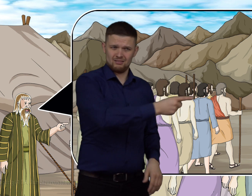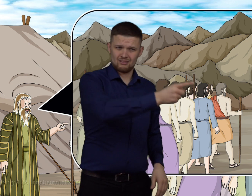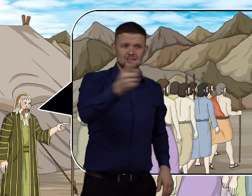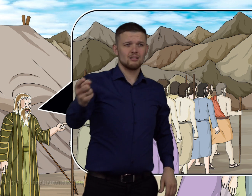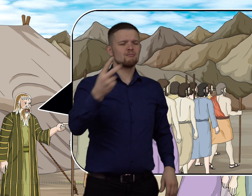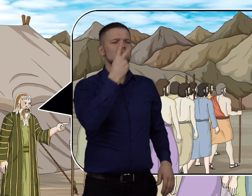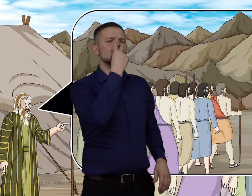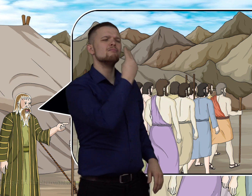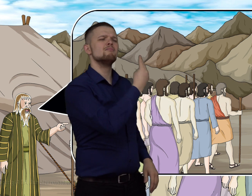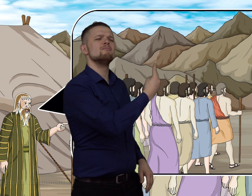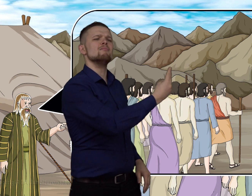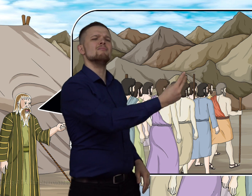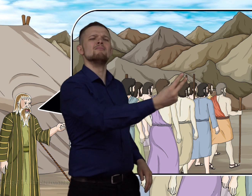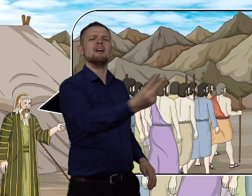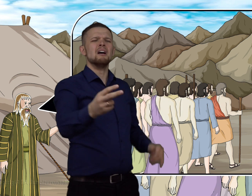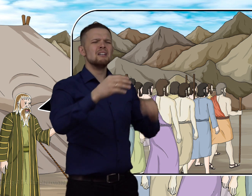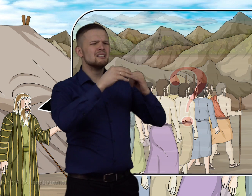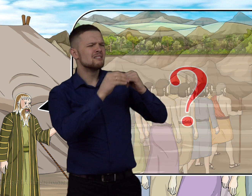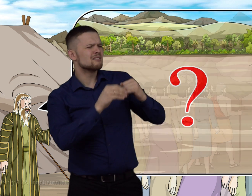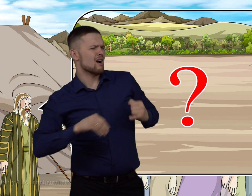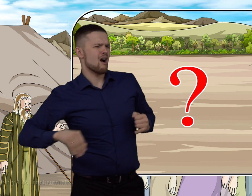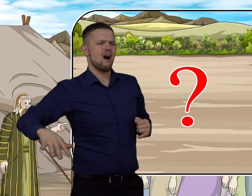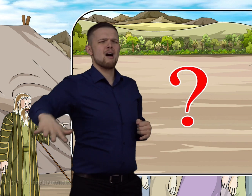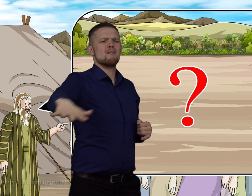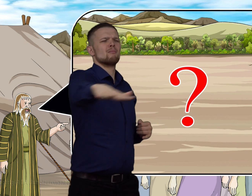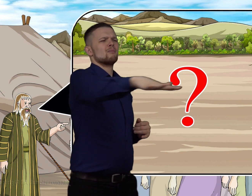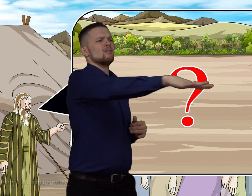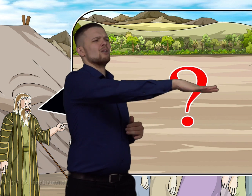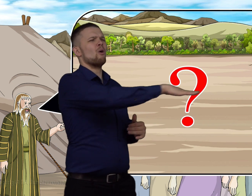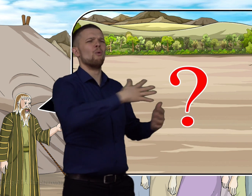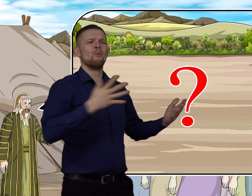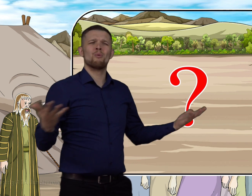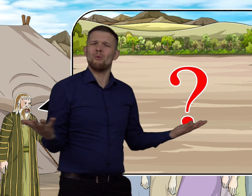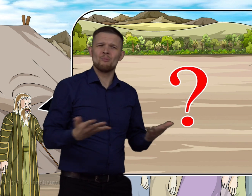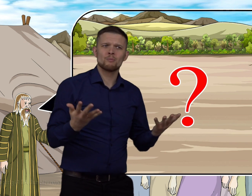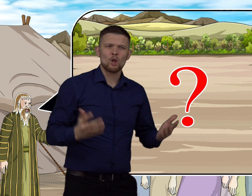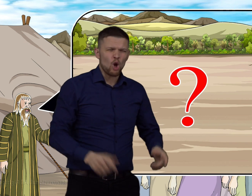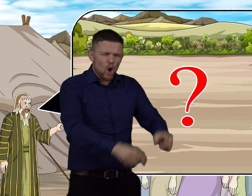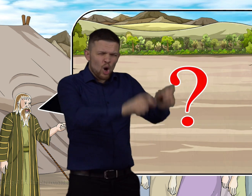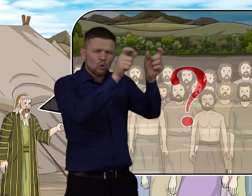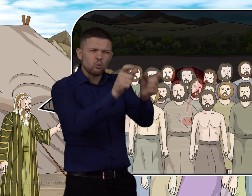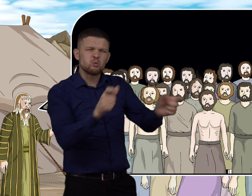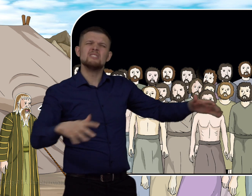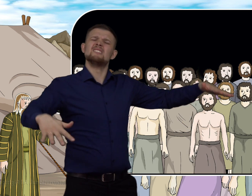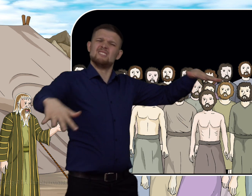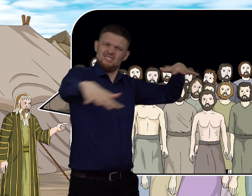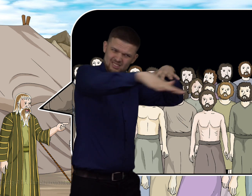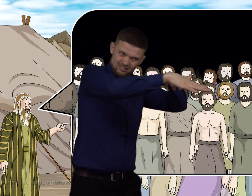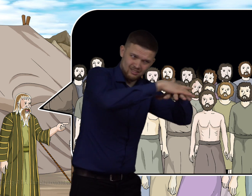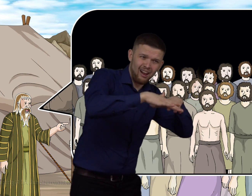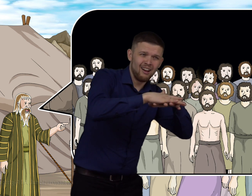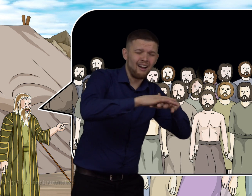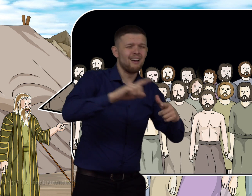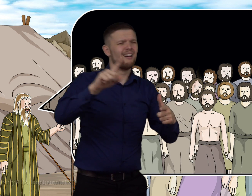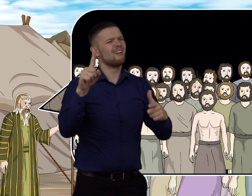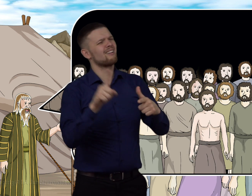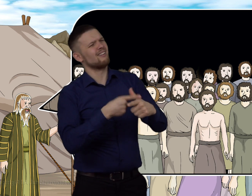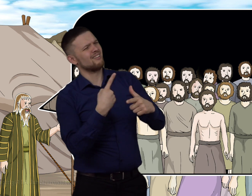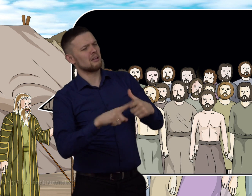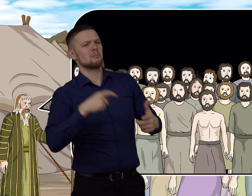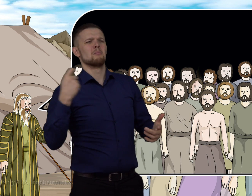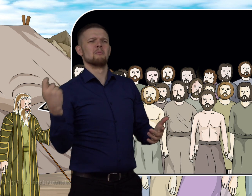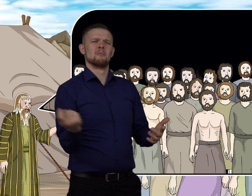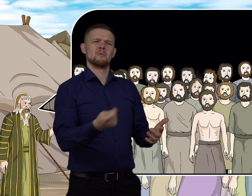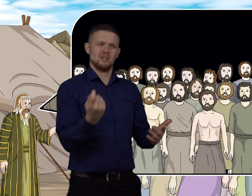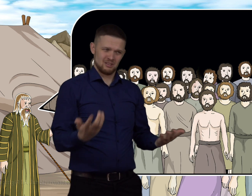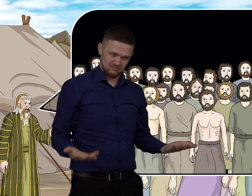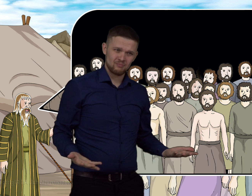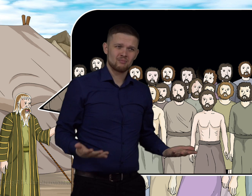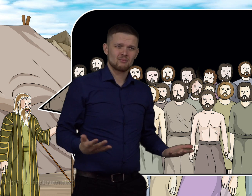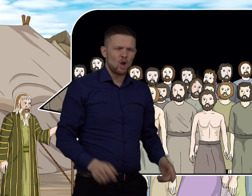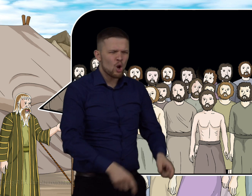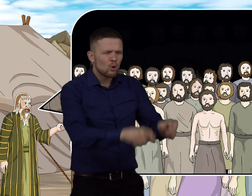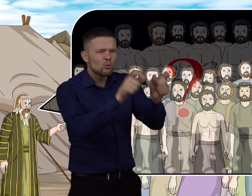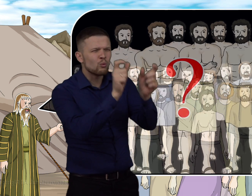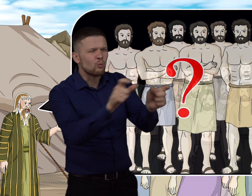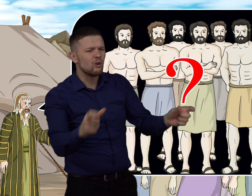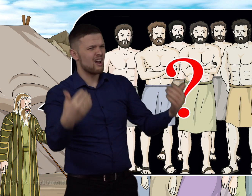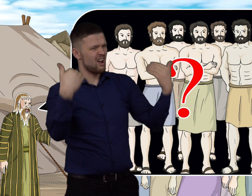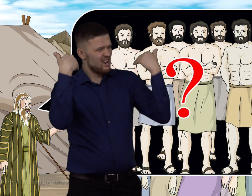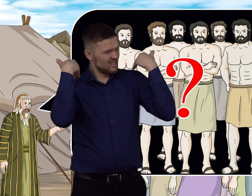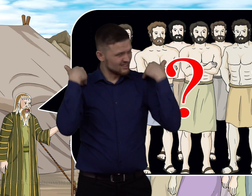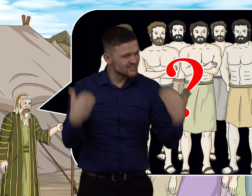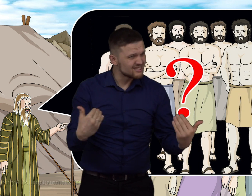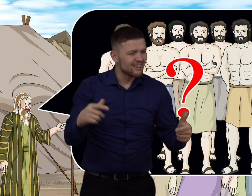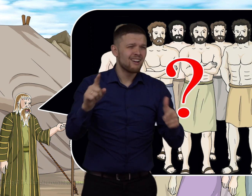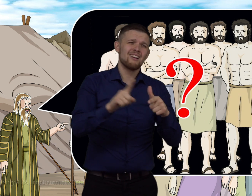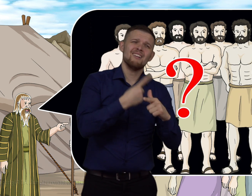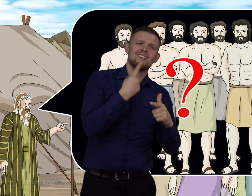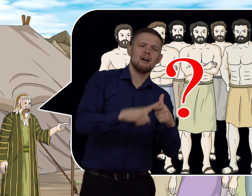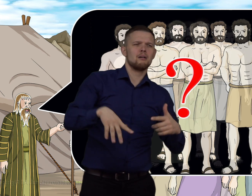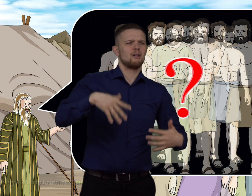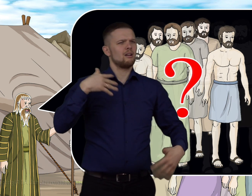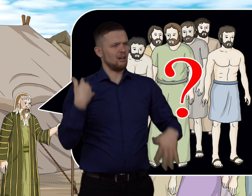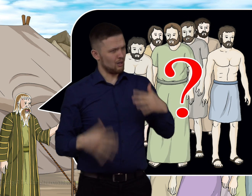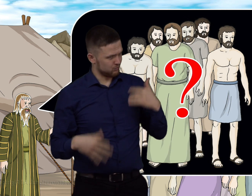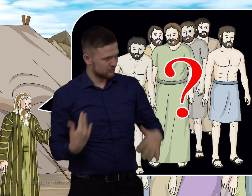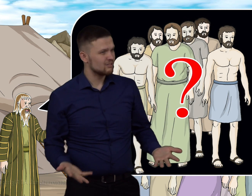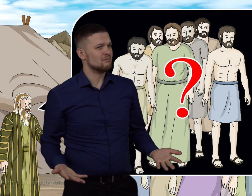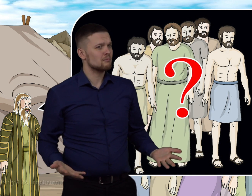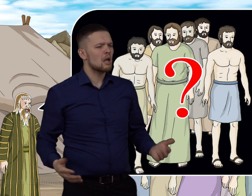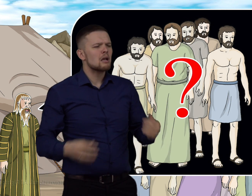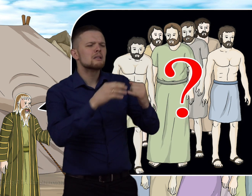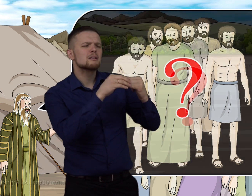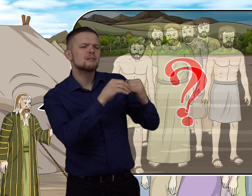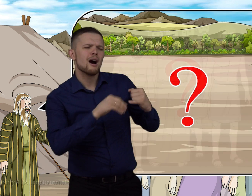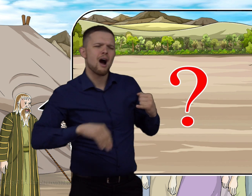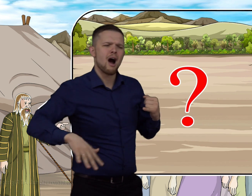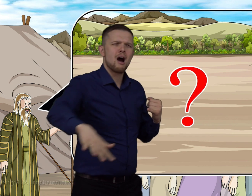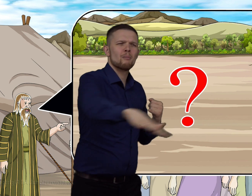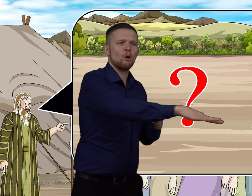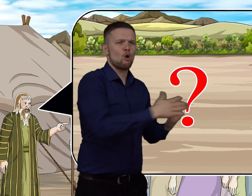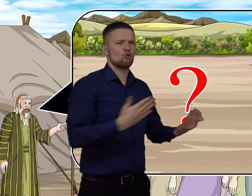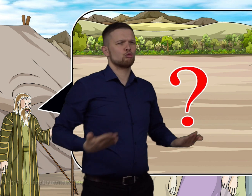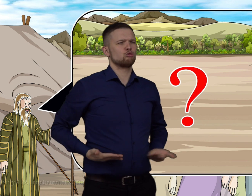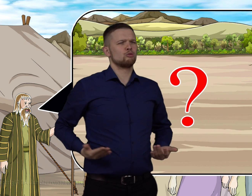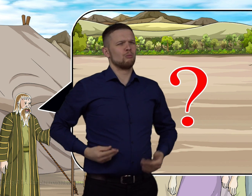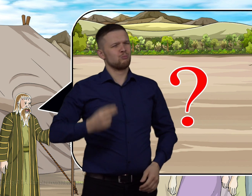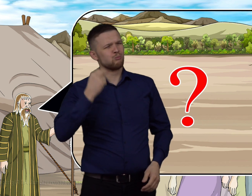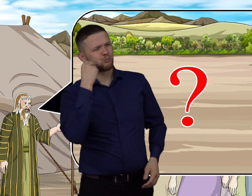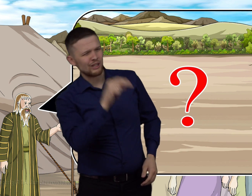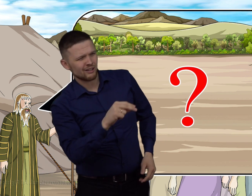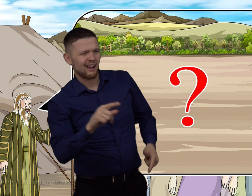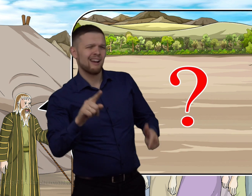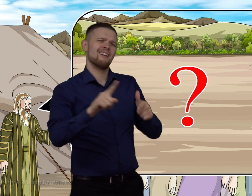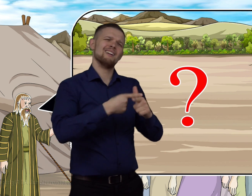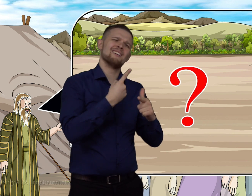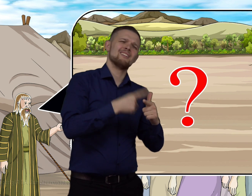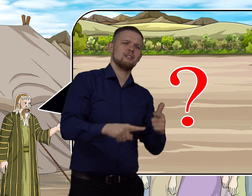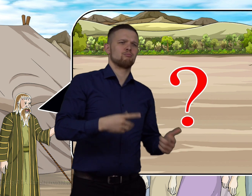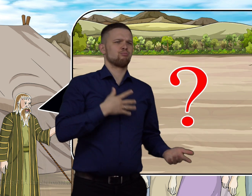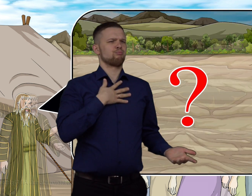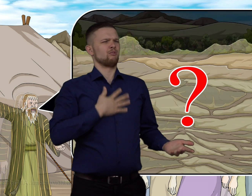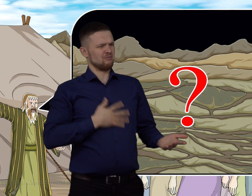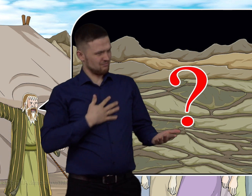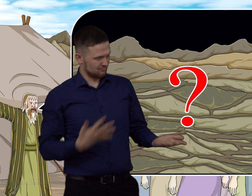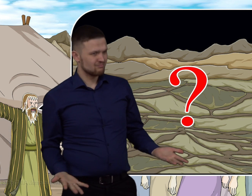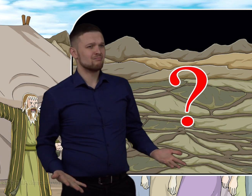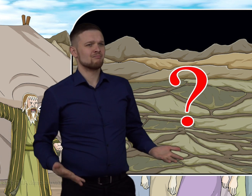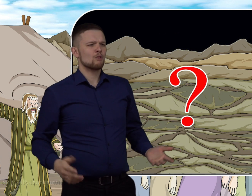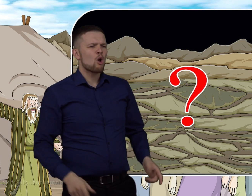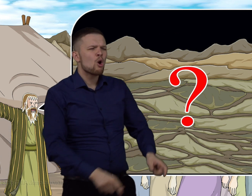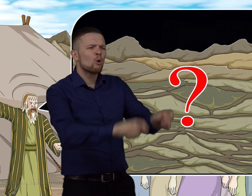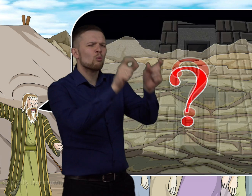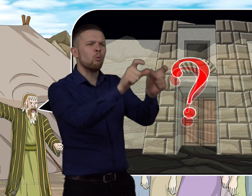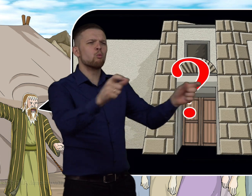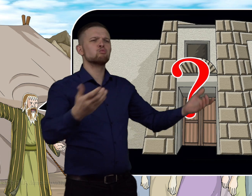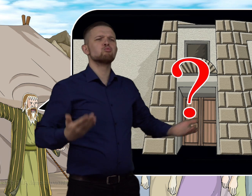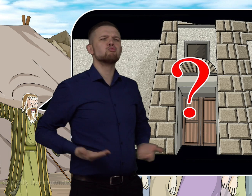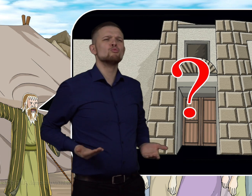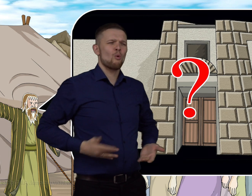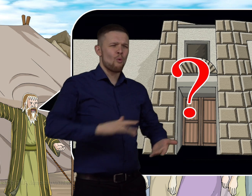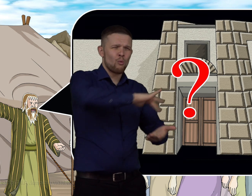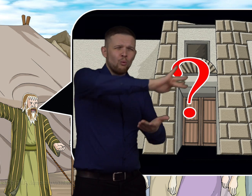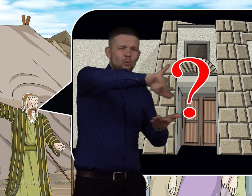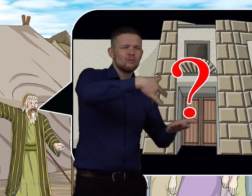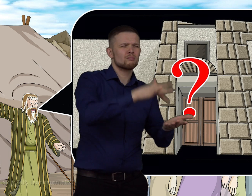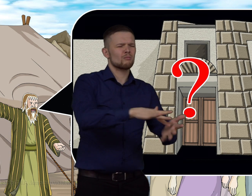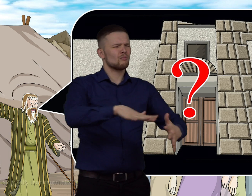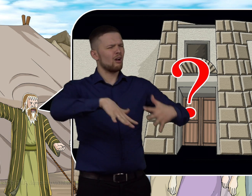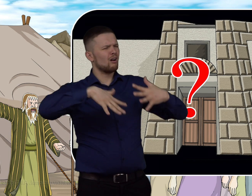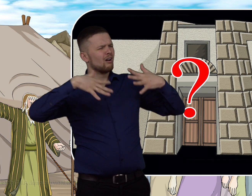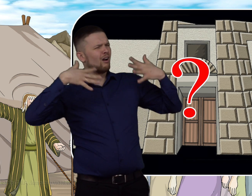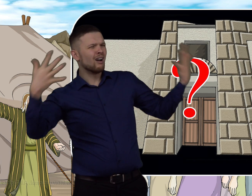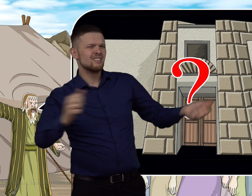See what the land is like and whether its people are strong or weak, few or many. Is the land where they live good or bad?